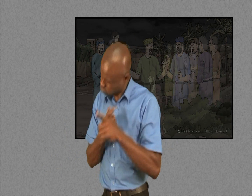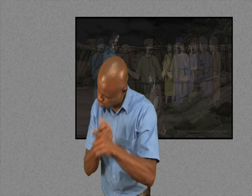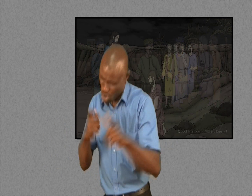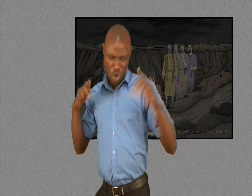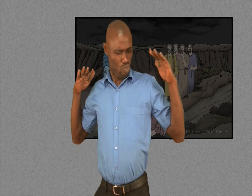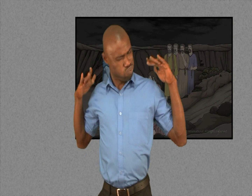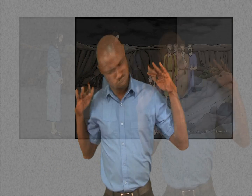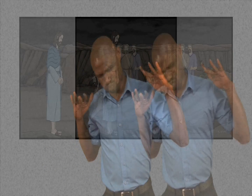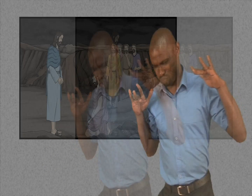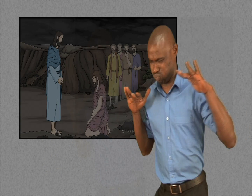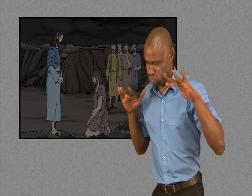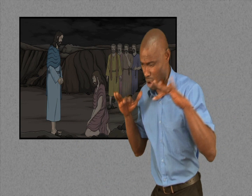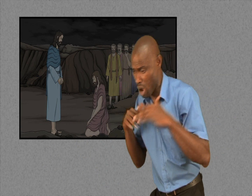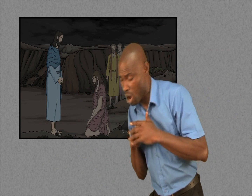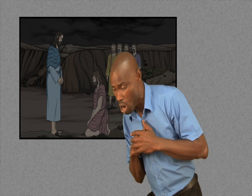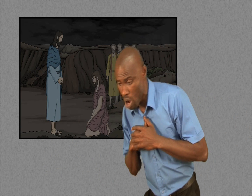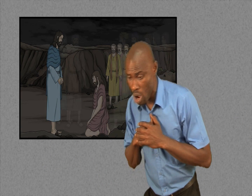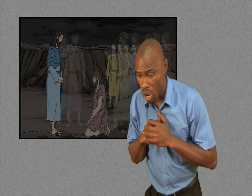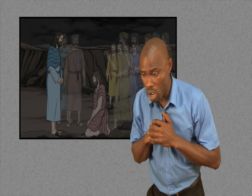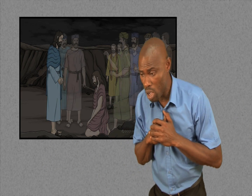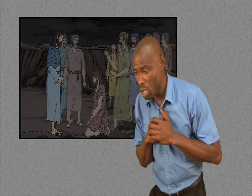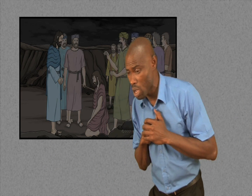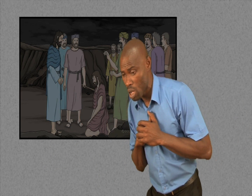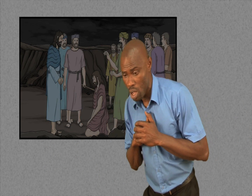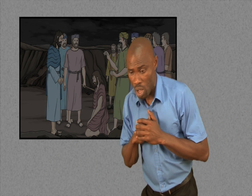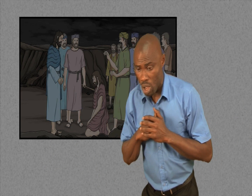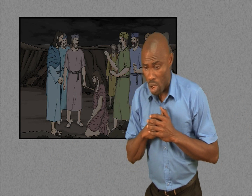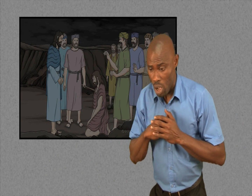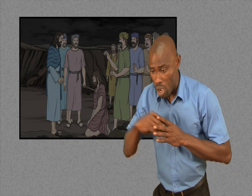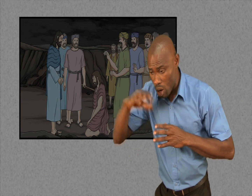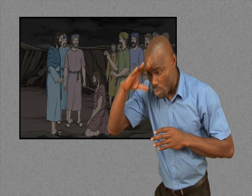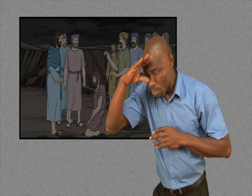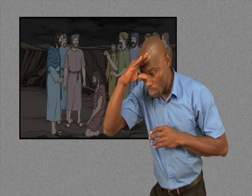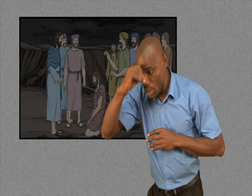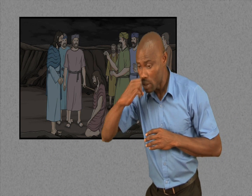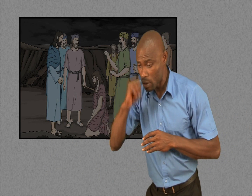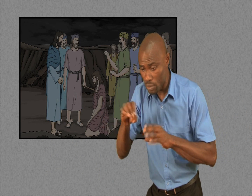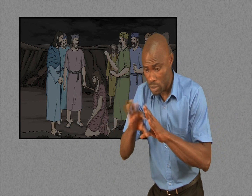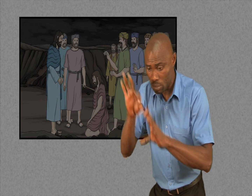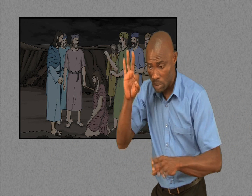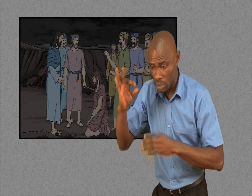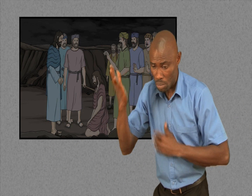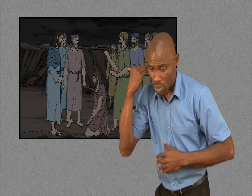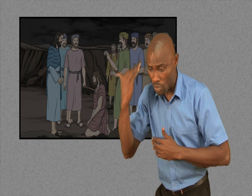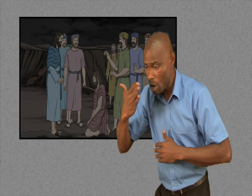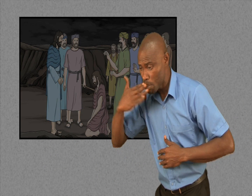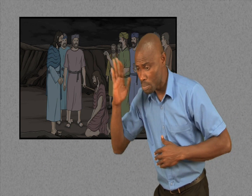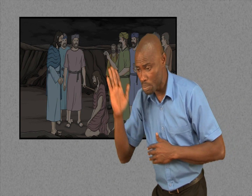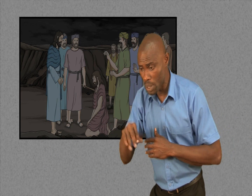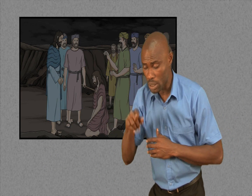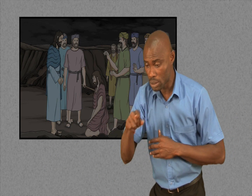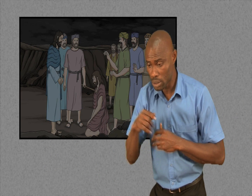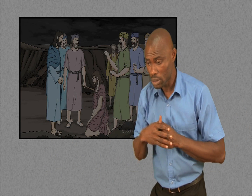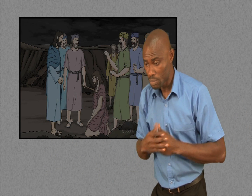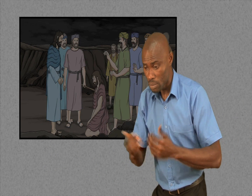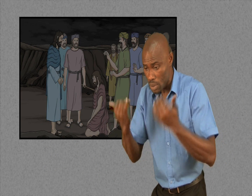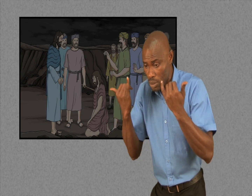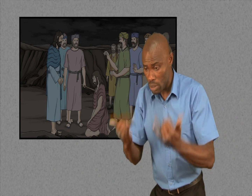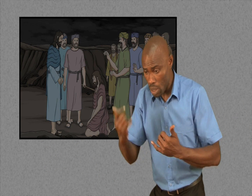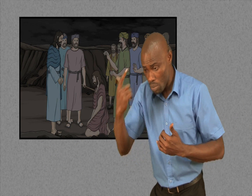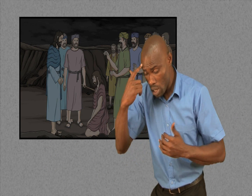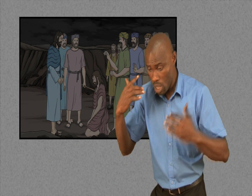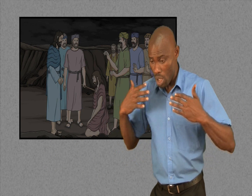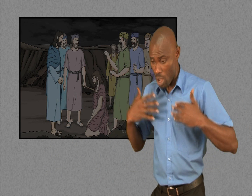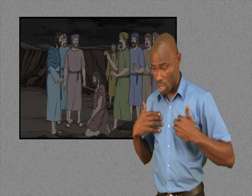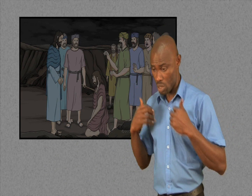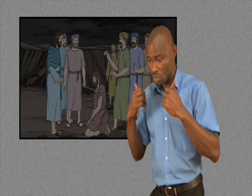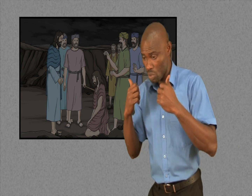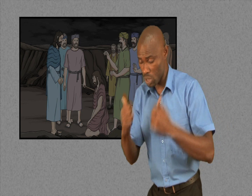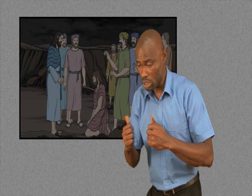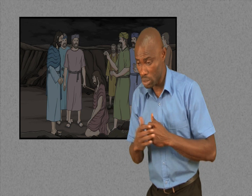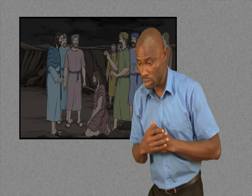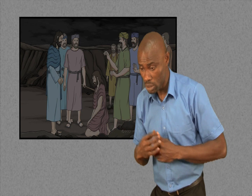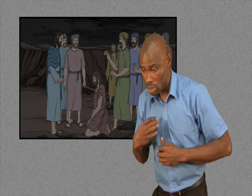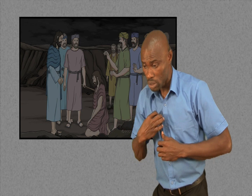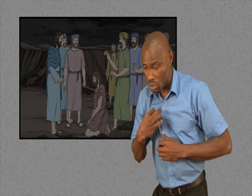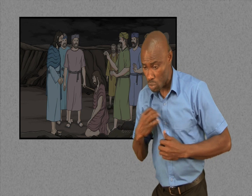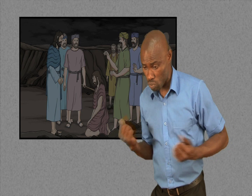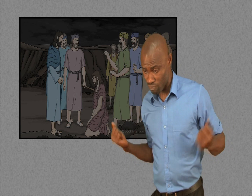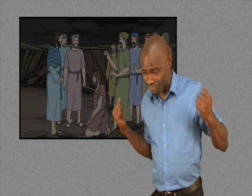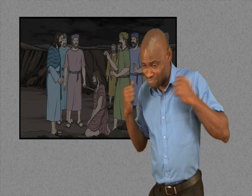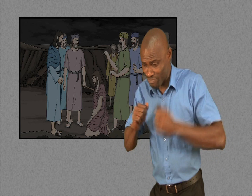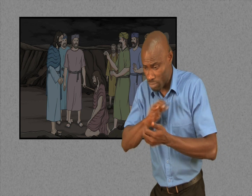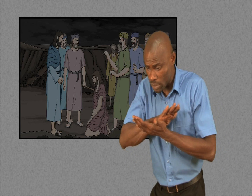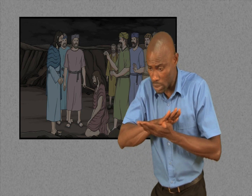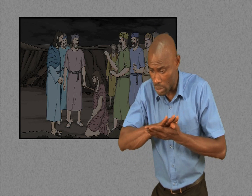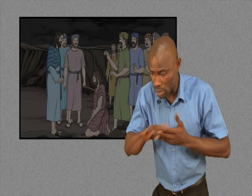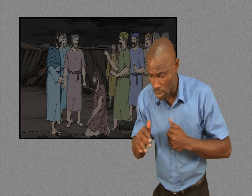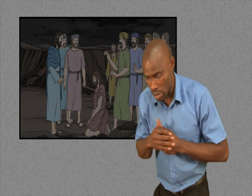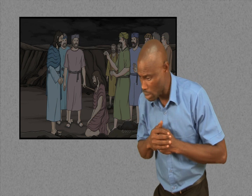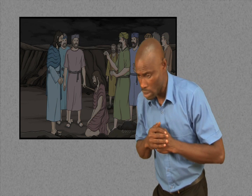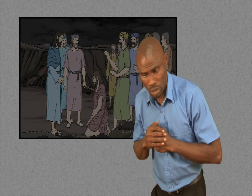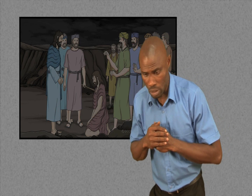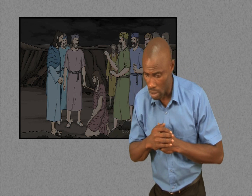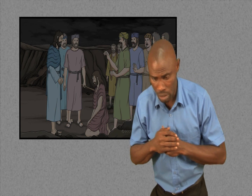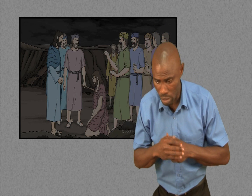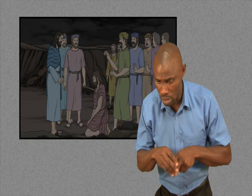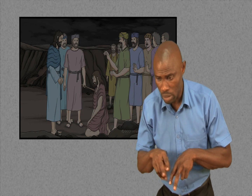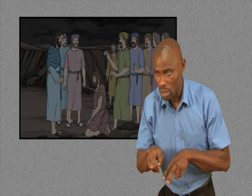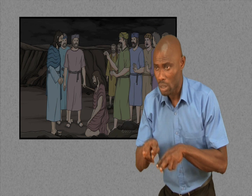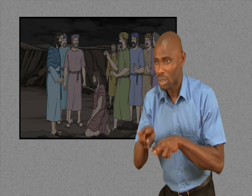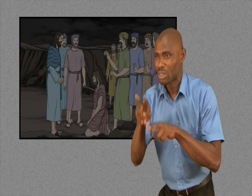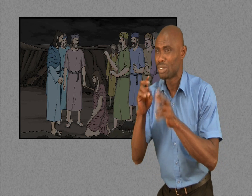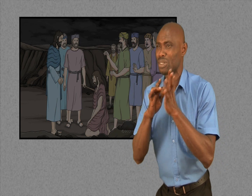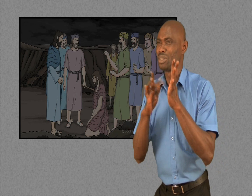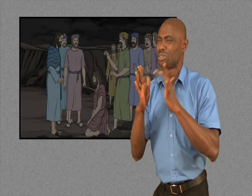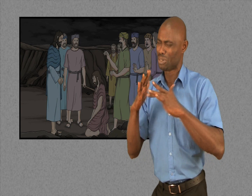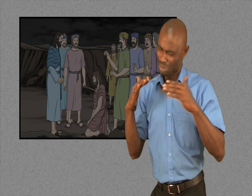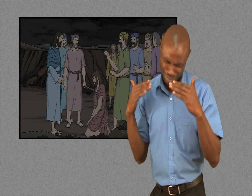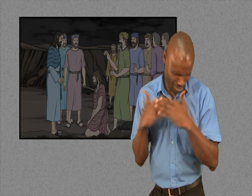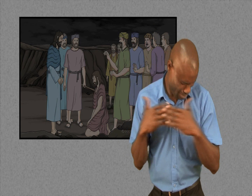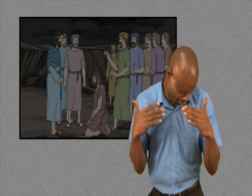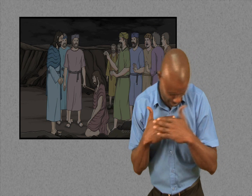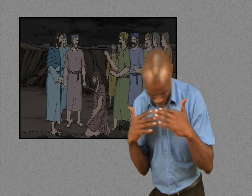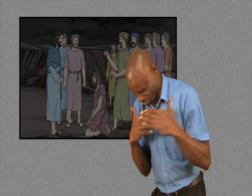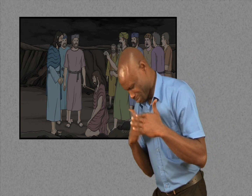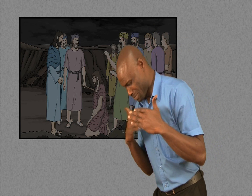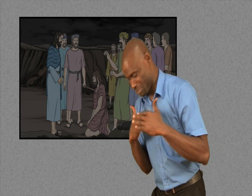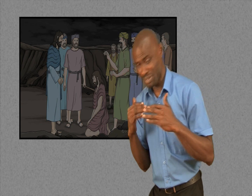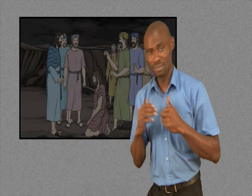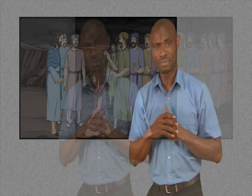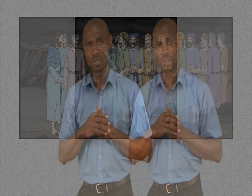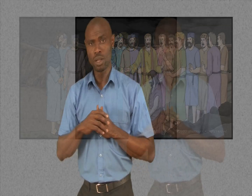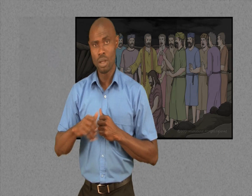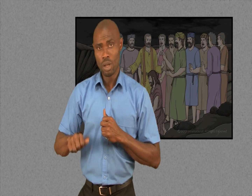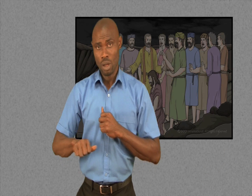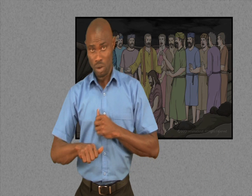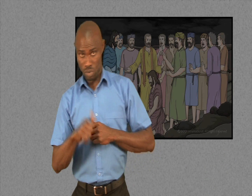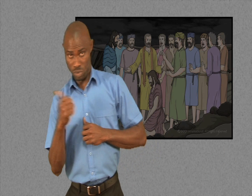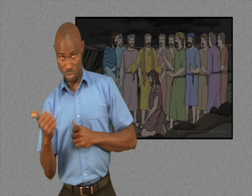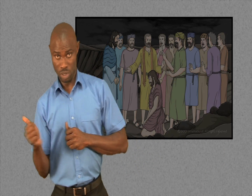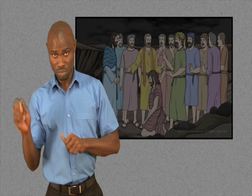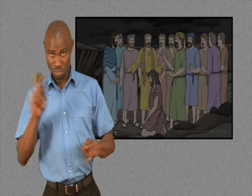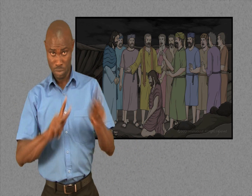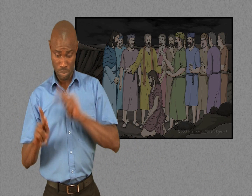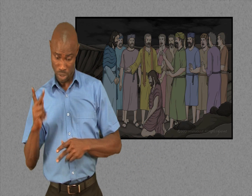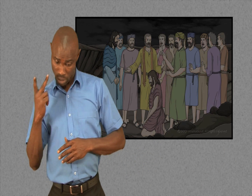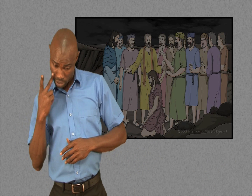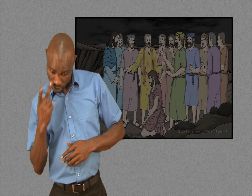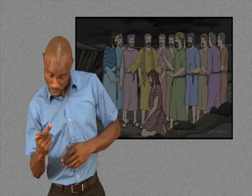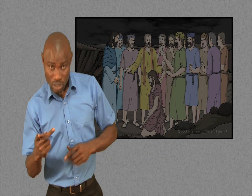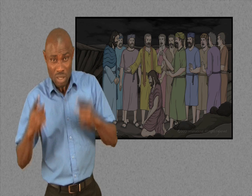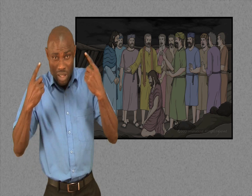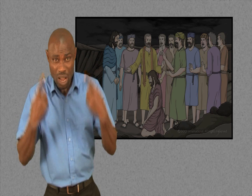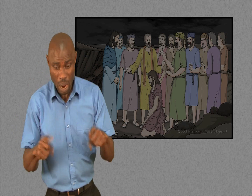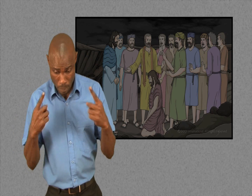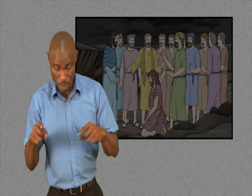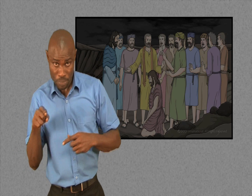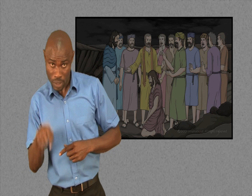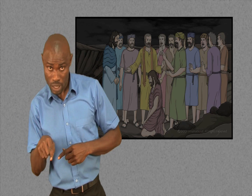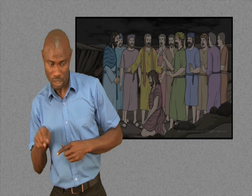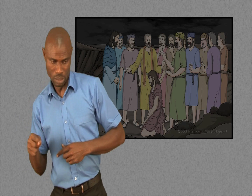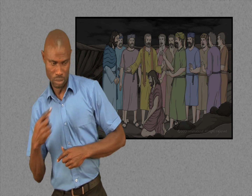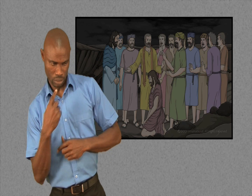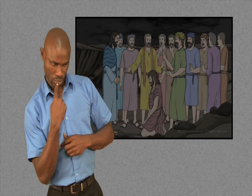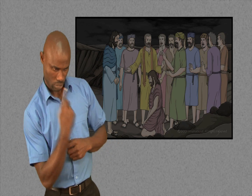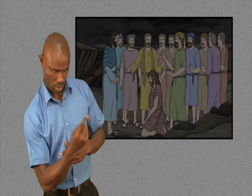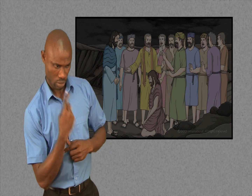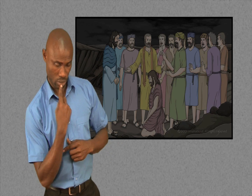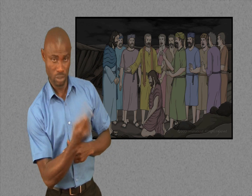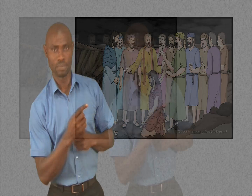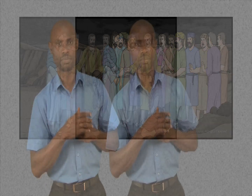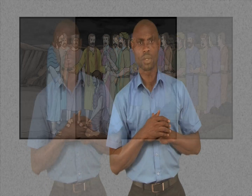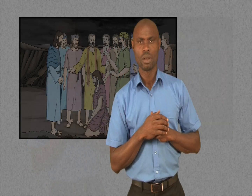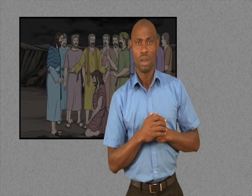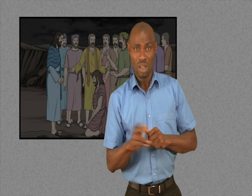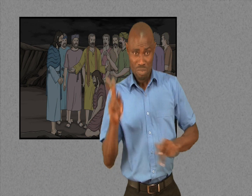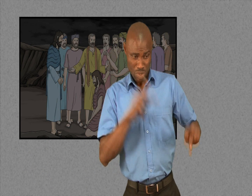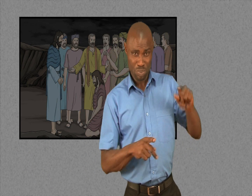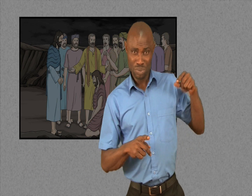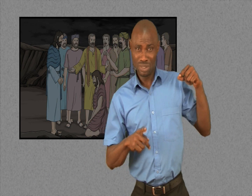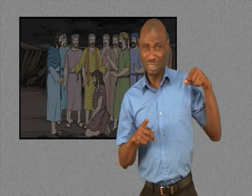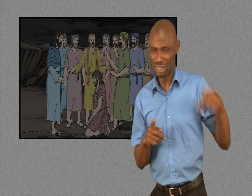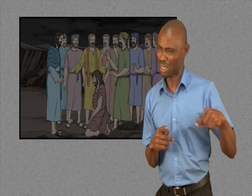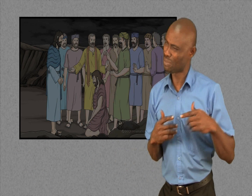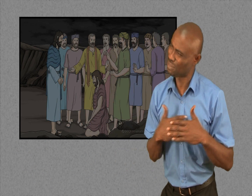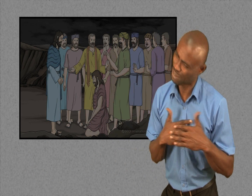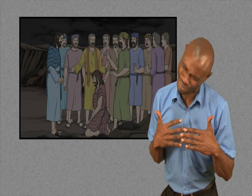When they came to Jesus, they saw the man who had been possessed by the legion of demons sitting there, clothed and in his right mind;